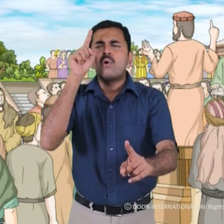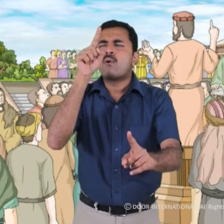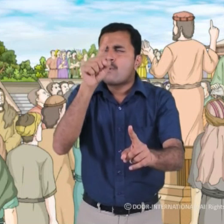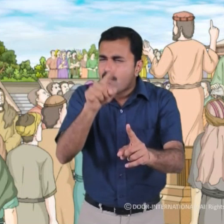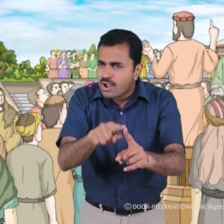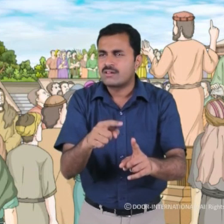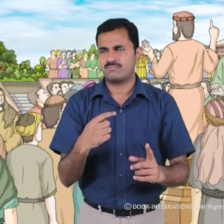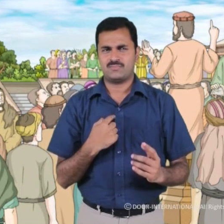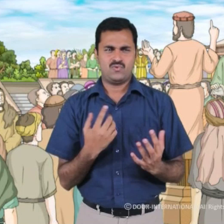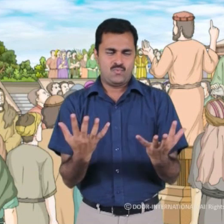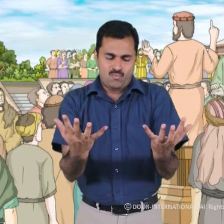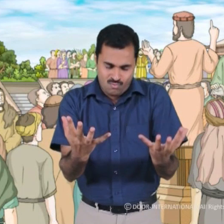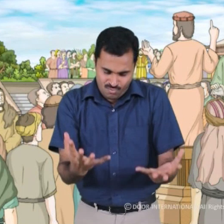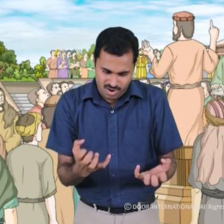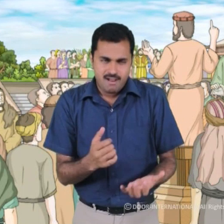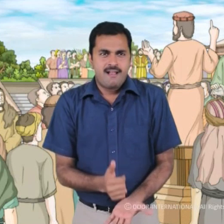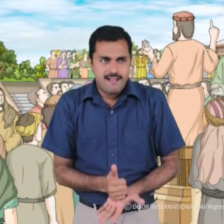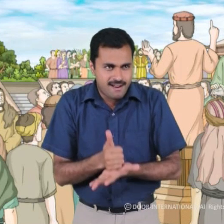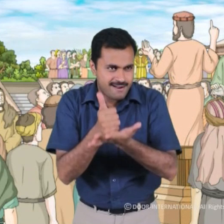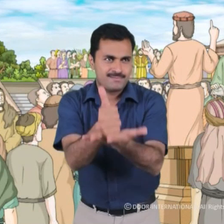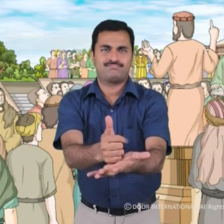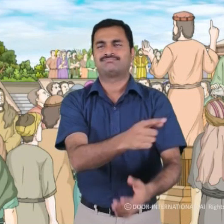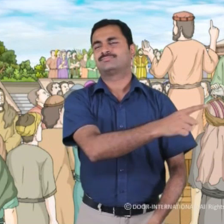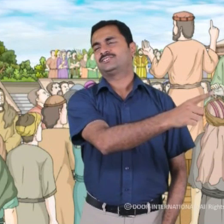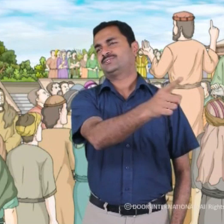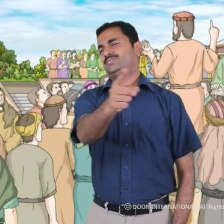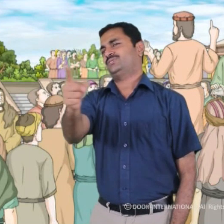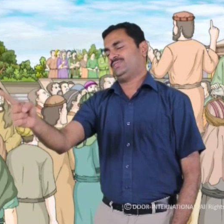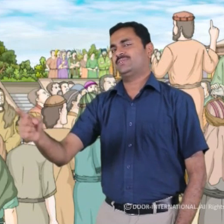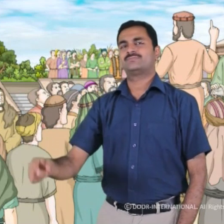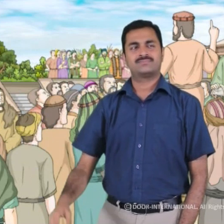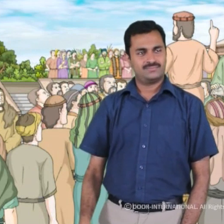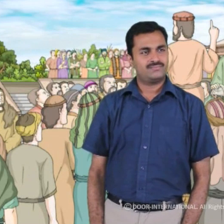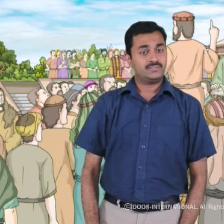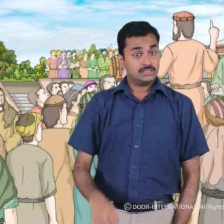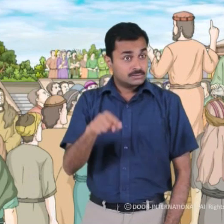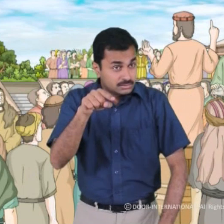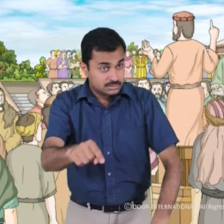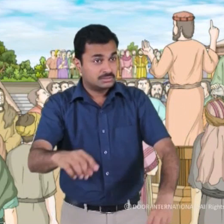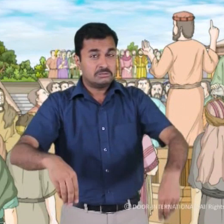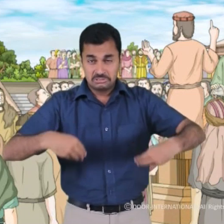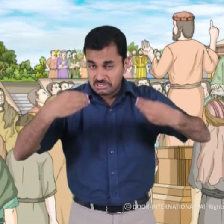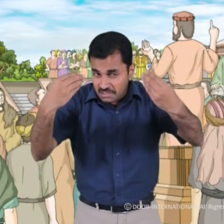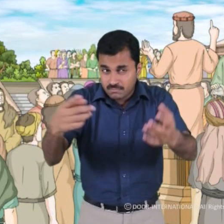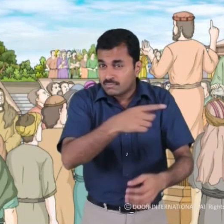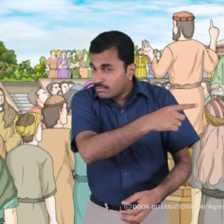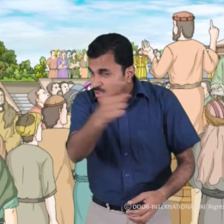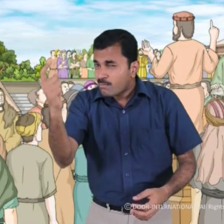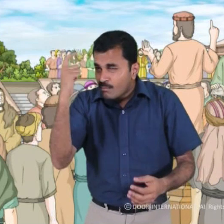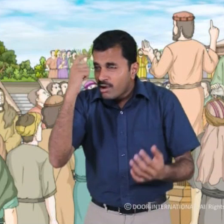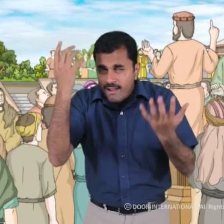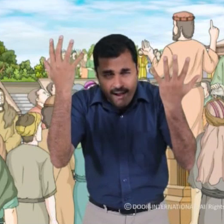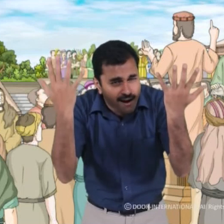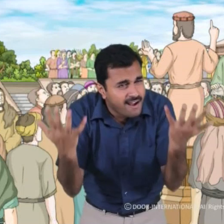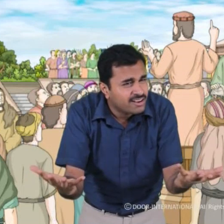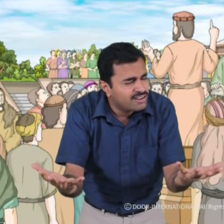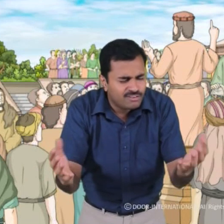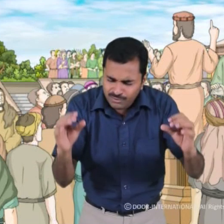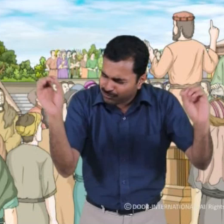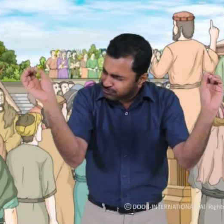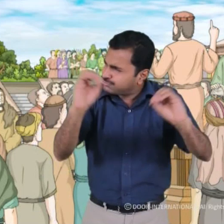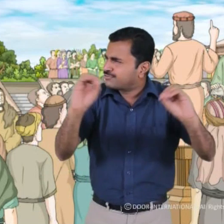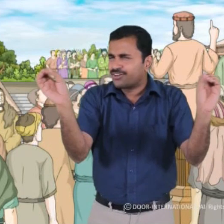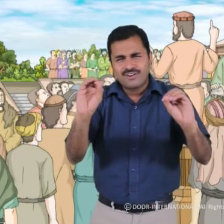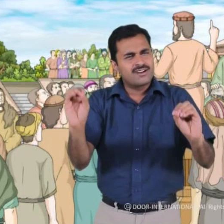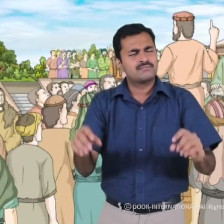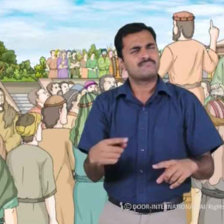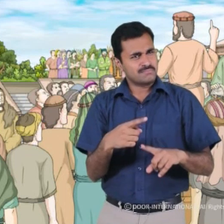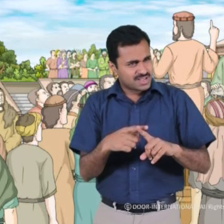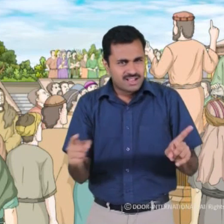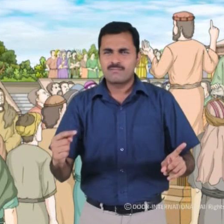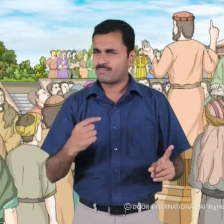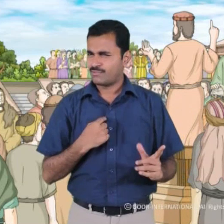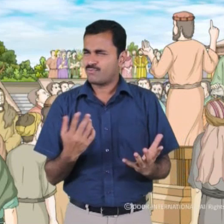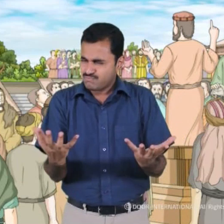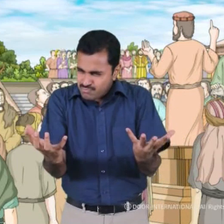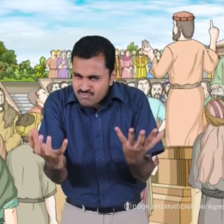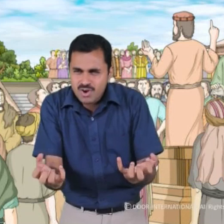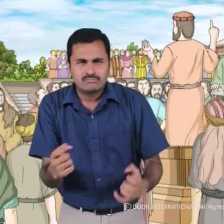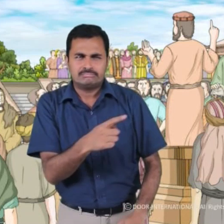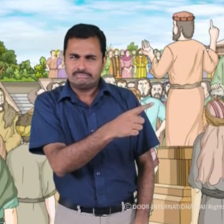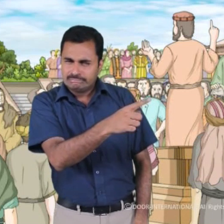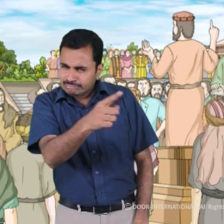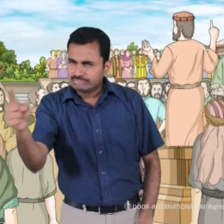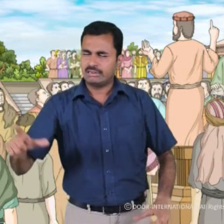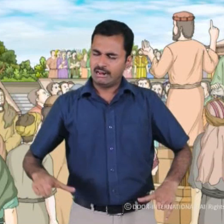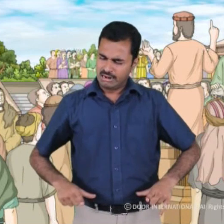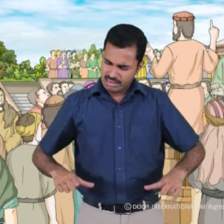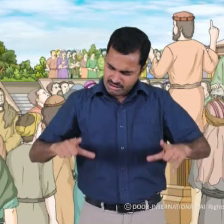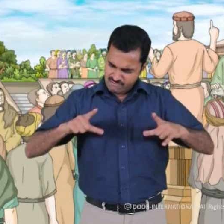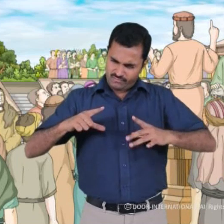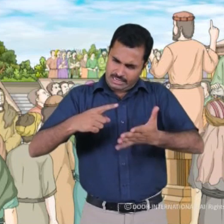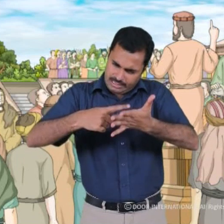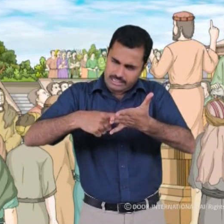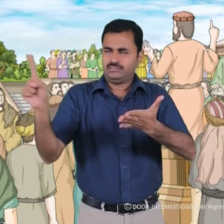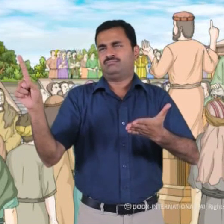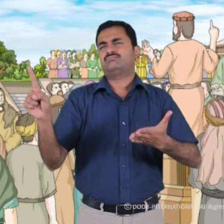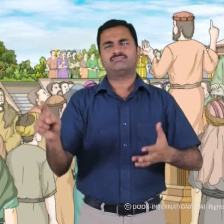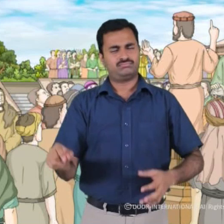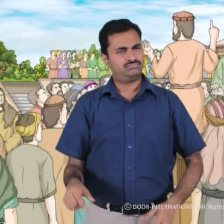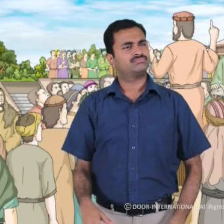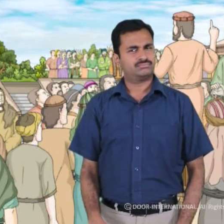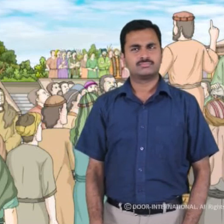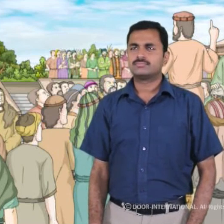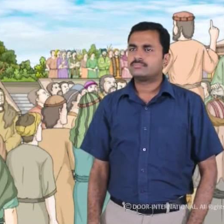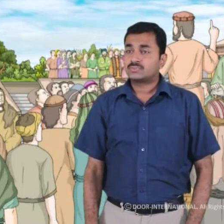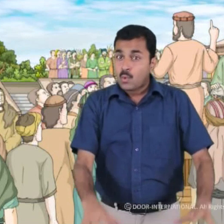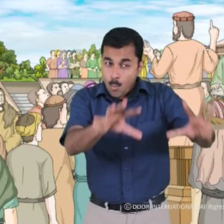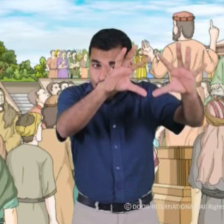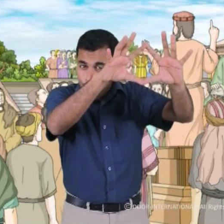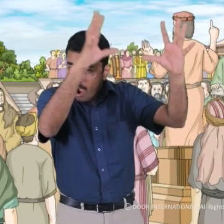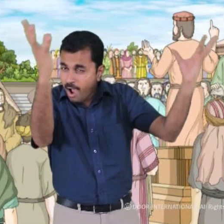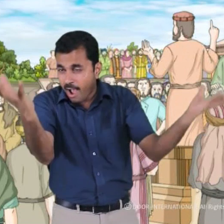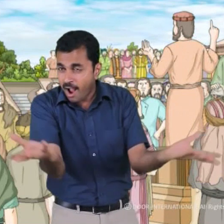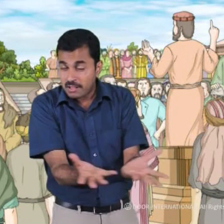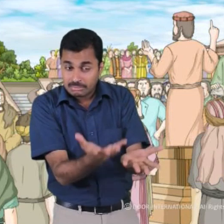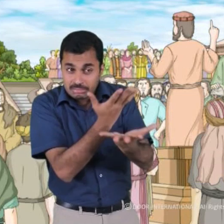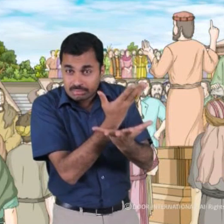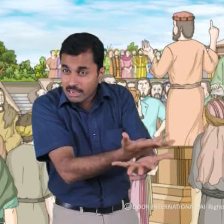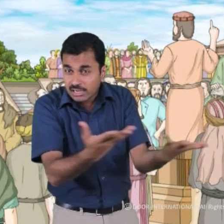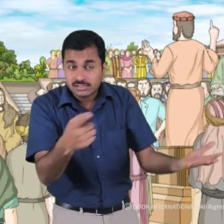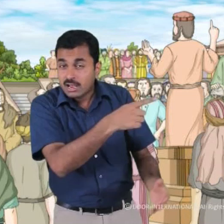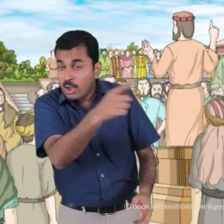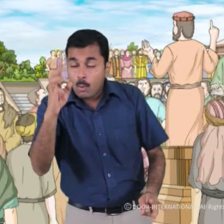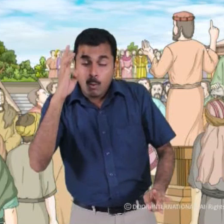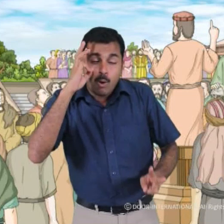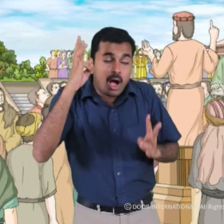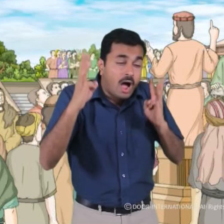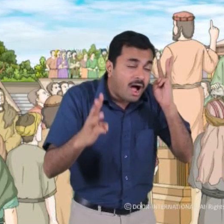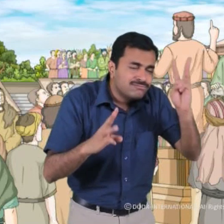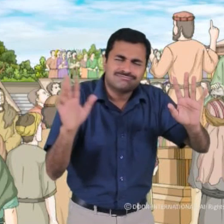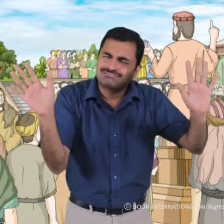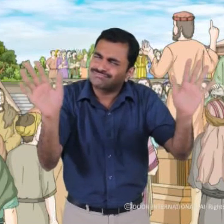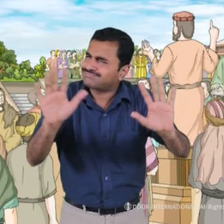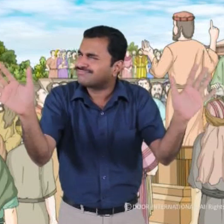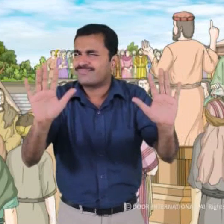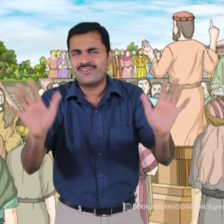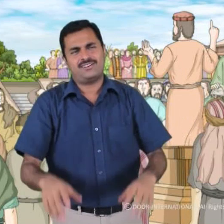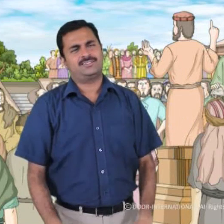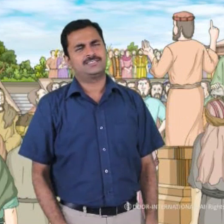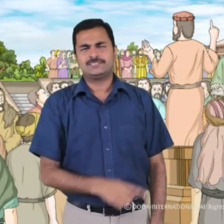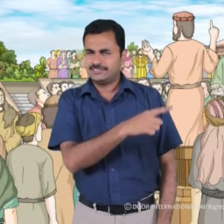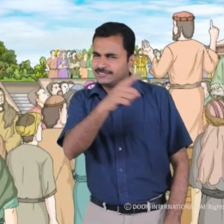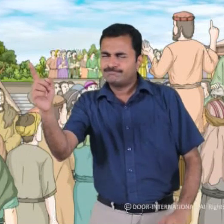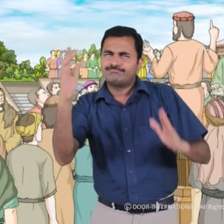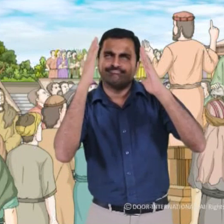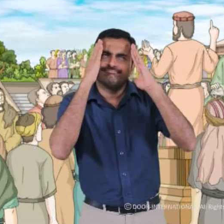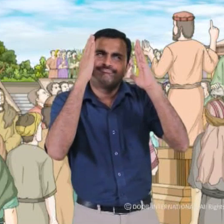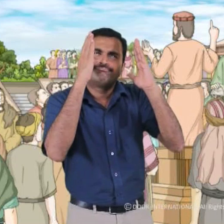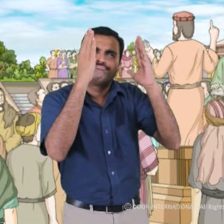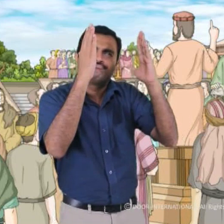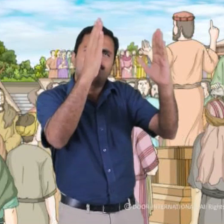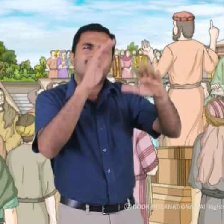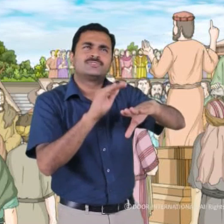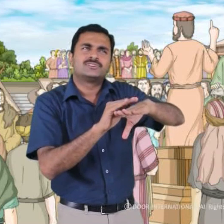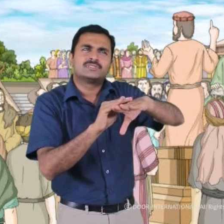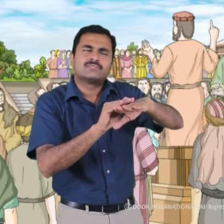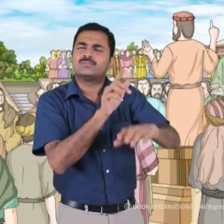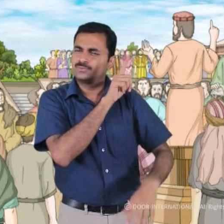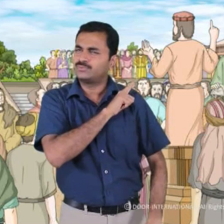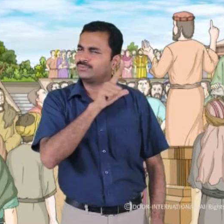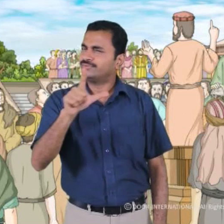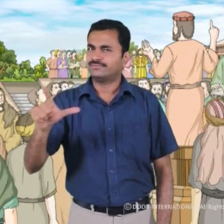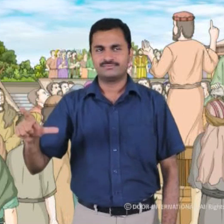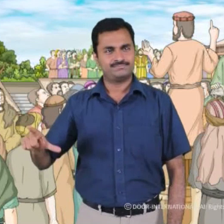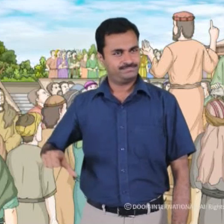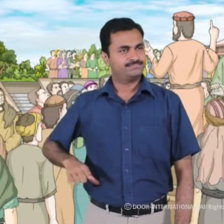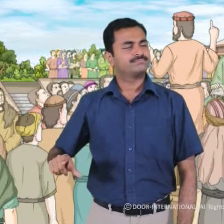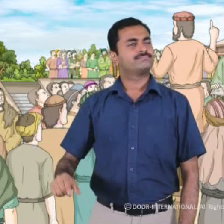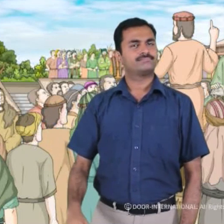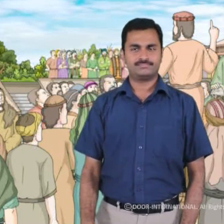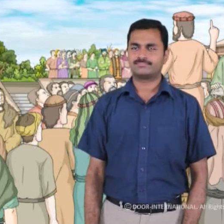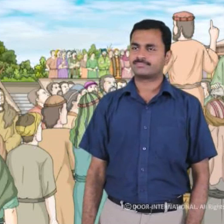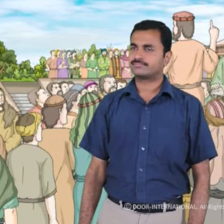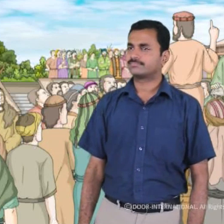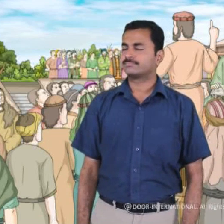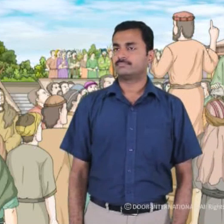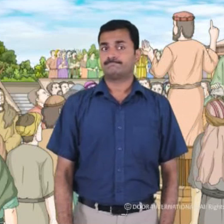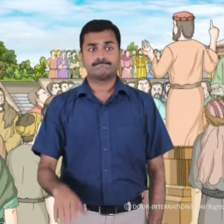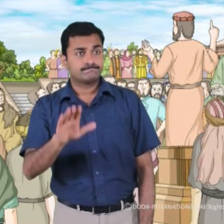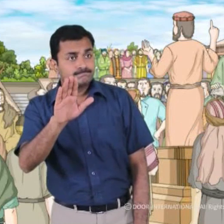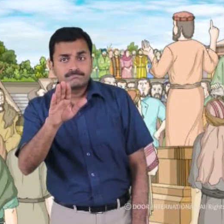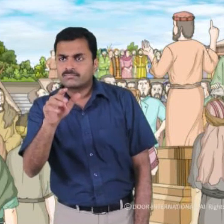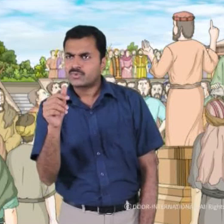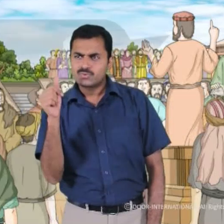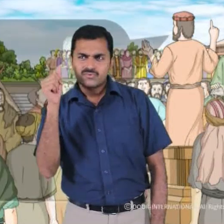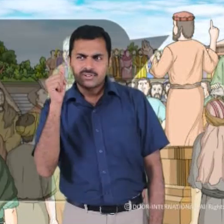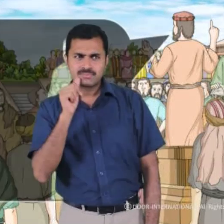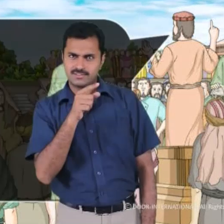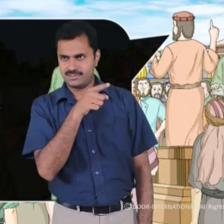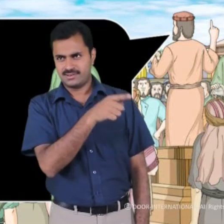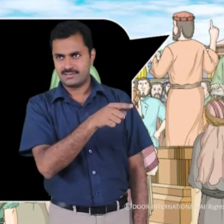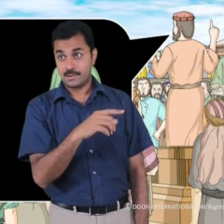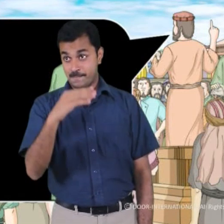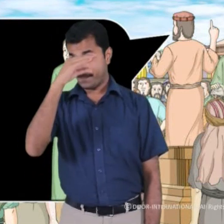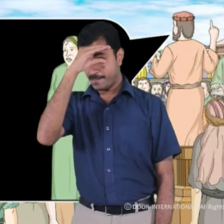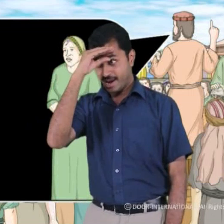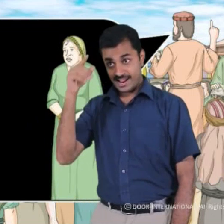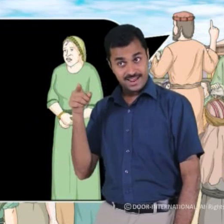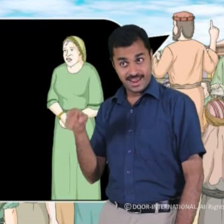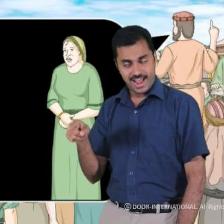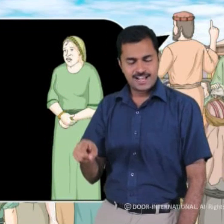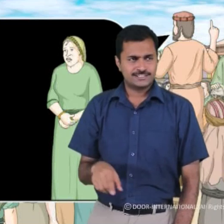I am saying this for your own good, not to restrict you, but in order to promote proper decorum and undivided devotion to the Lord.